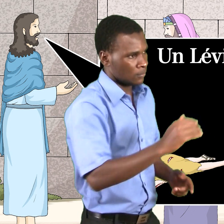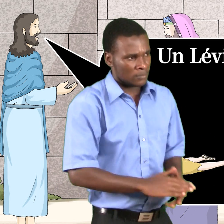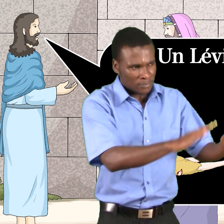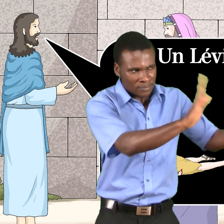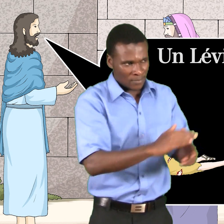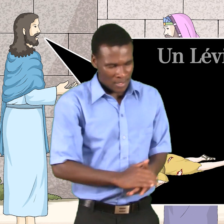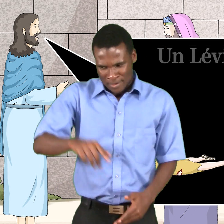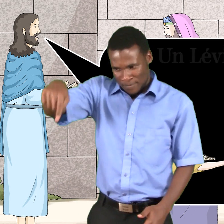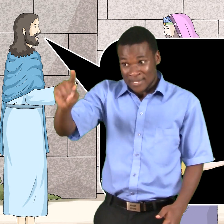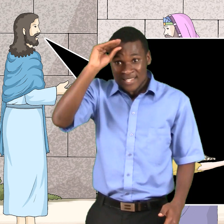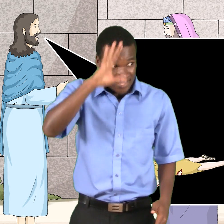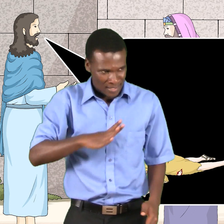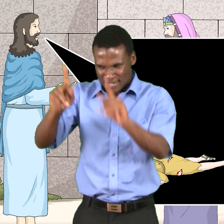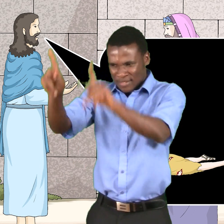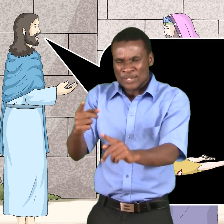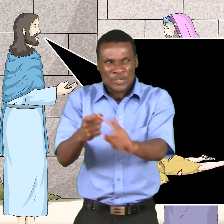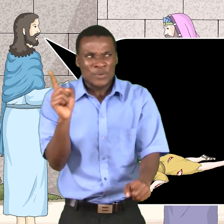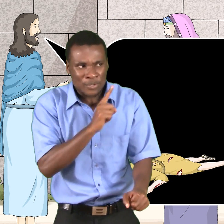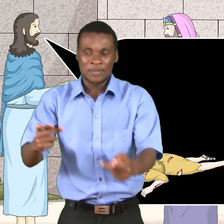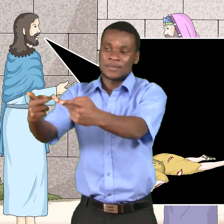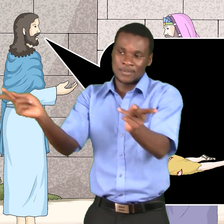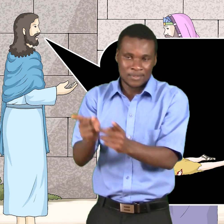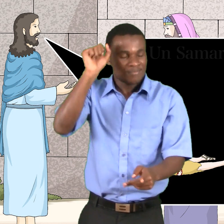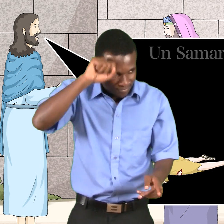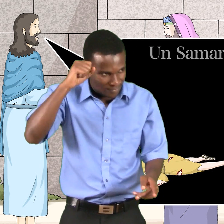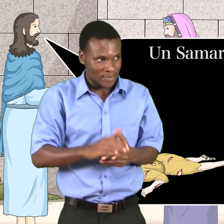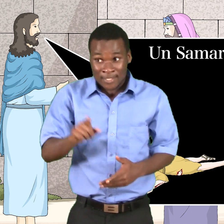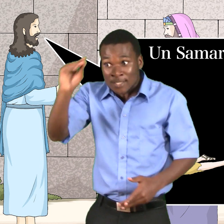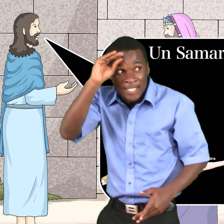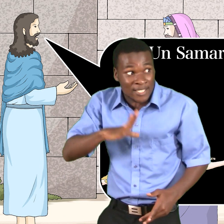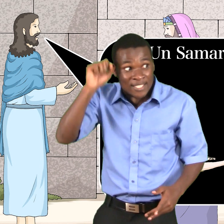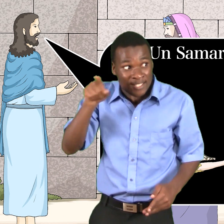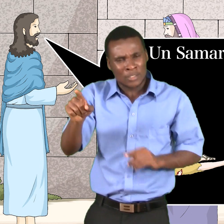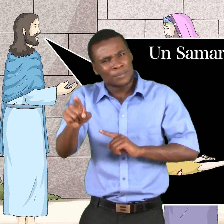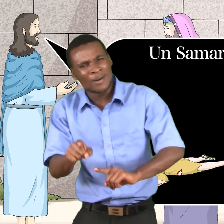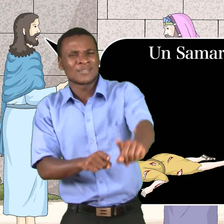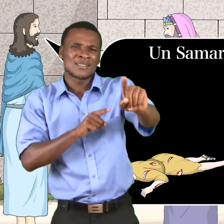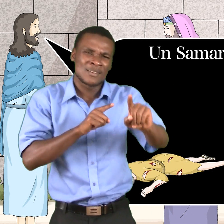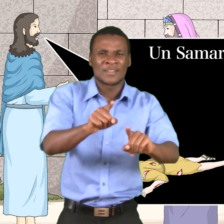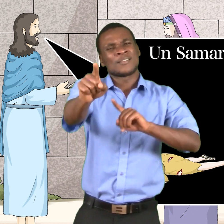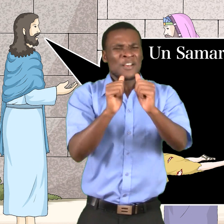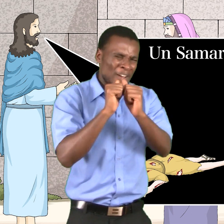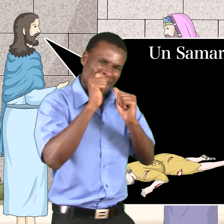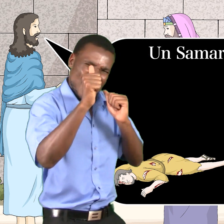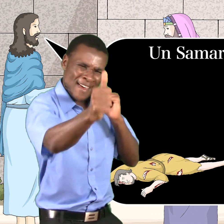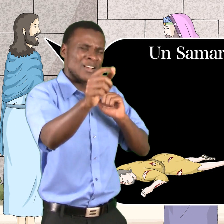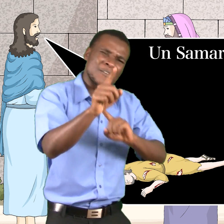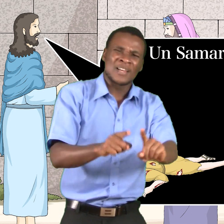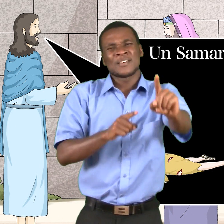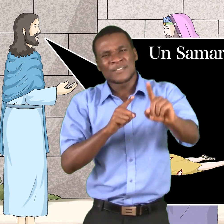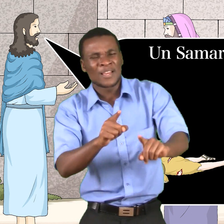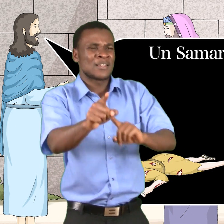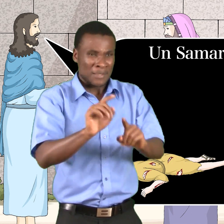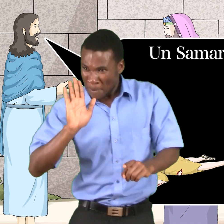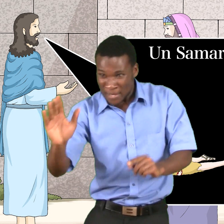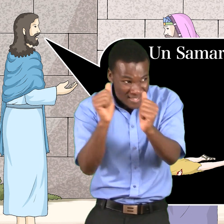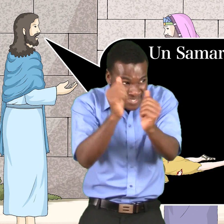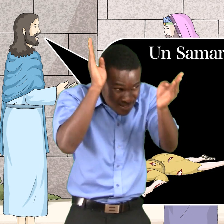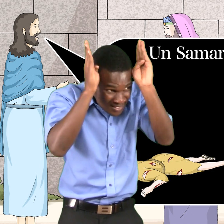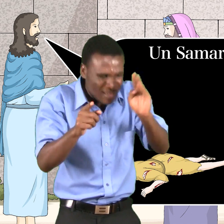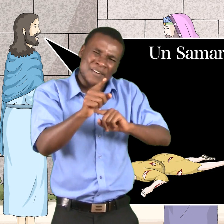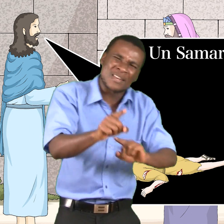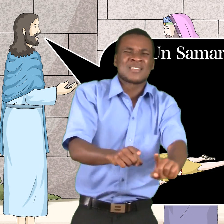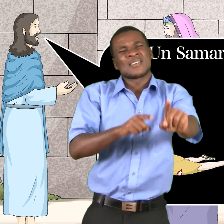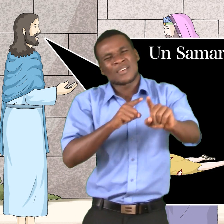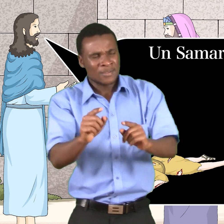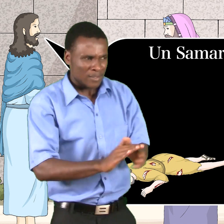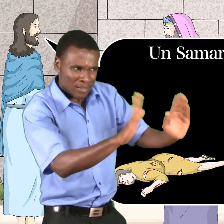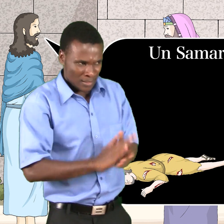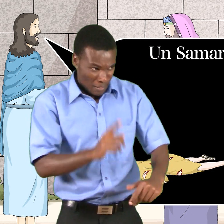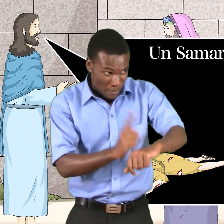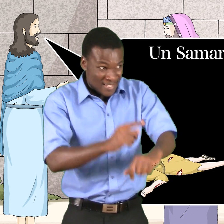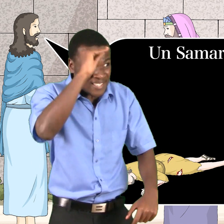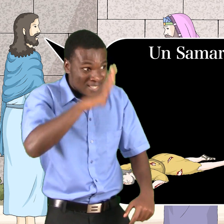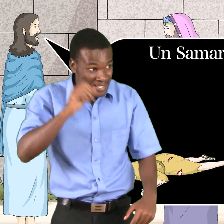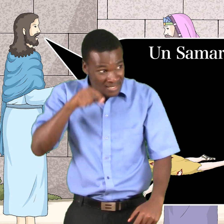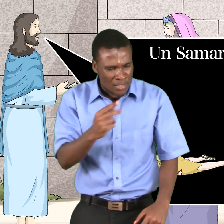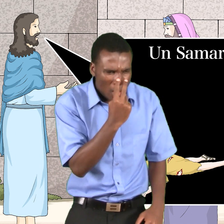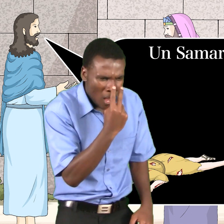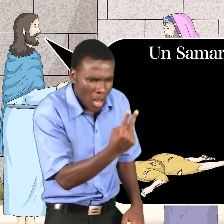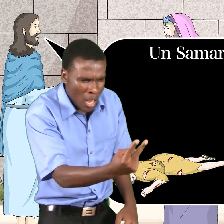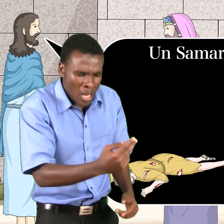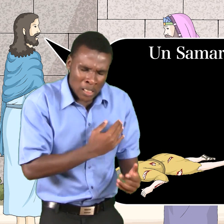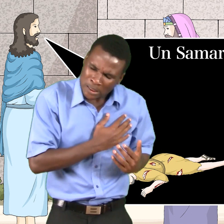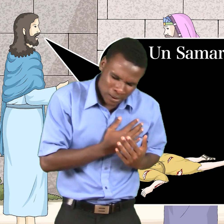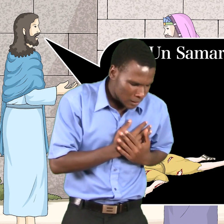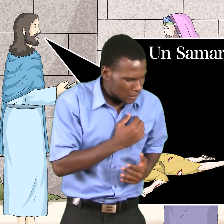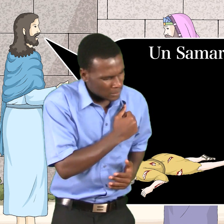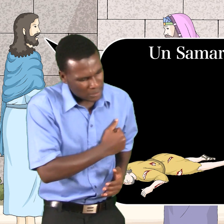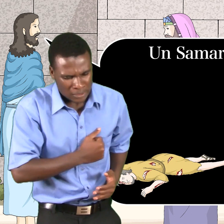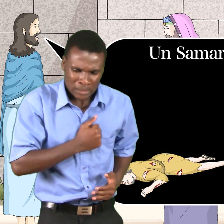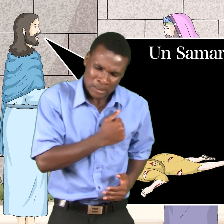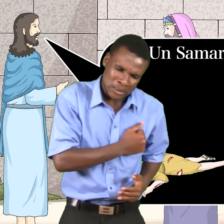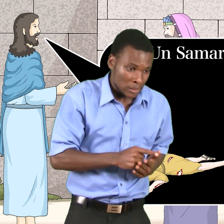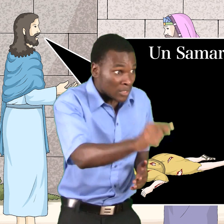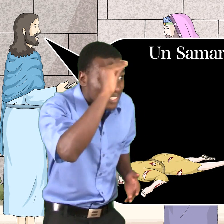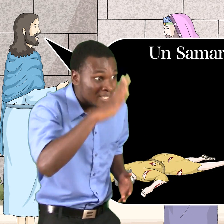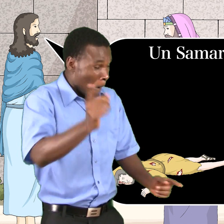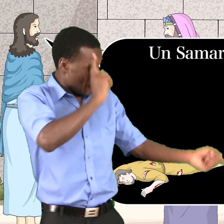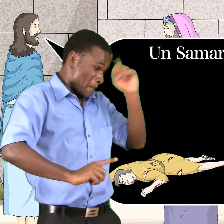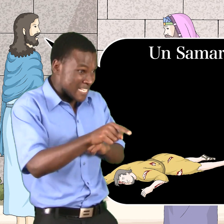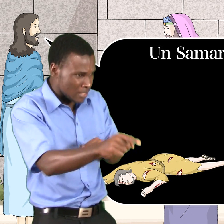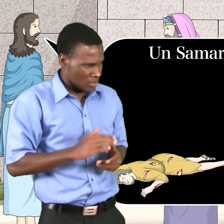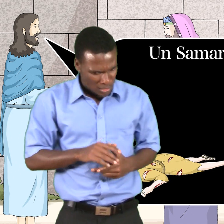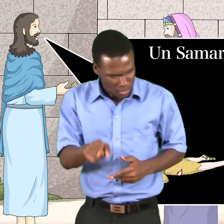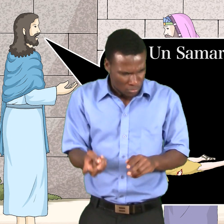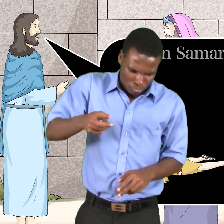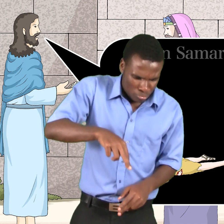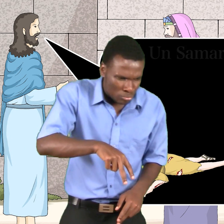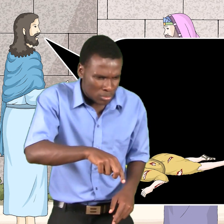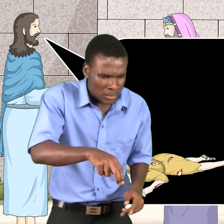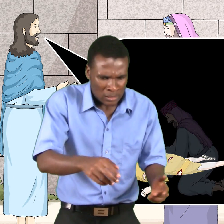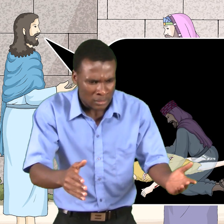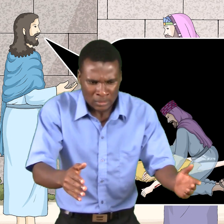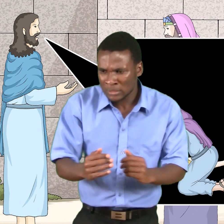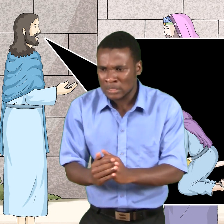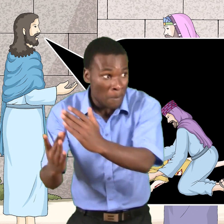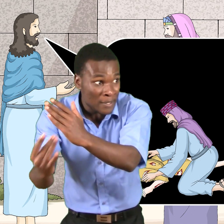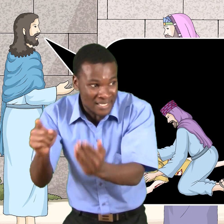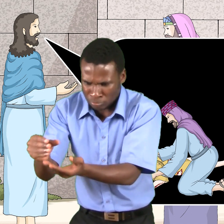But when a Samaritan on a journey came upon him, he looked at him and had compassion.